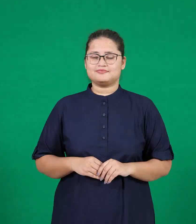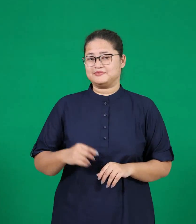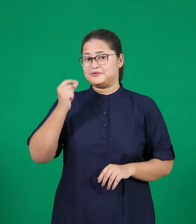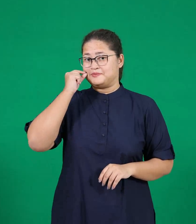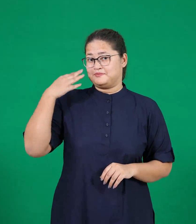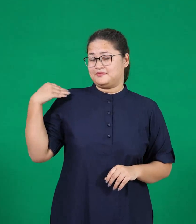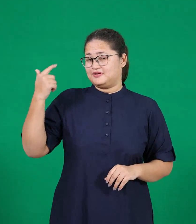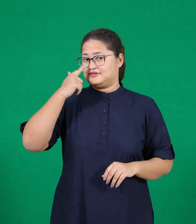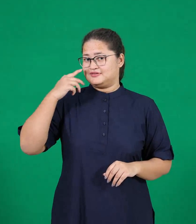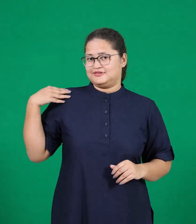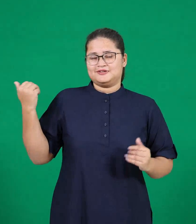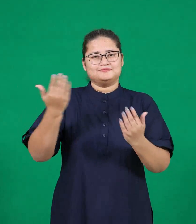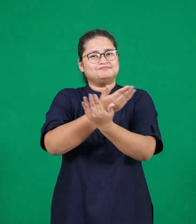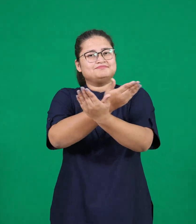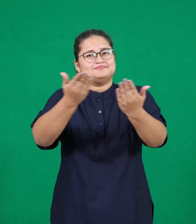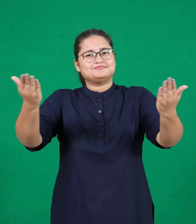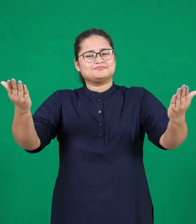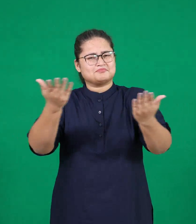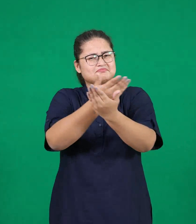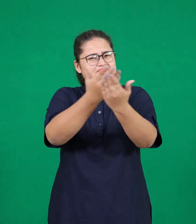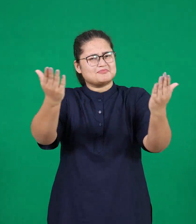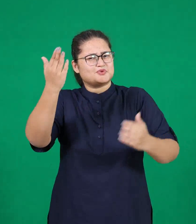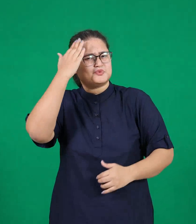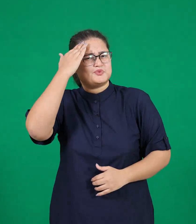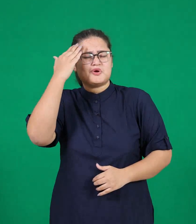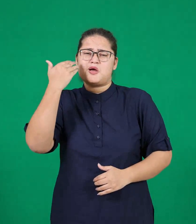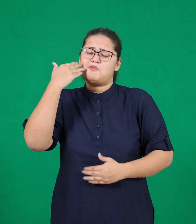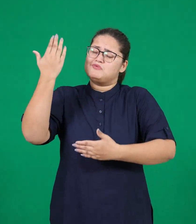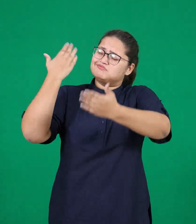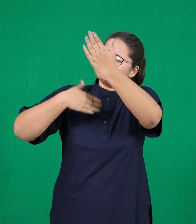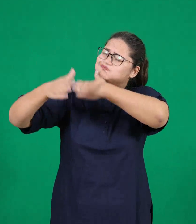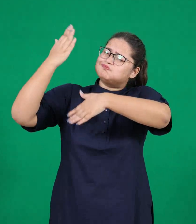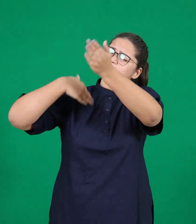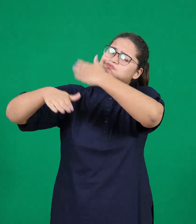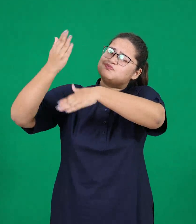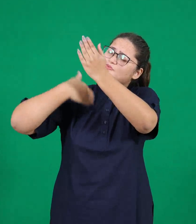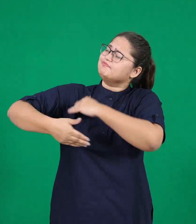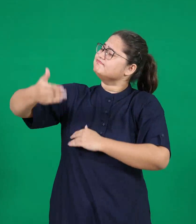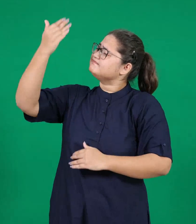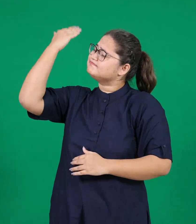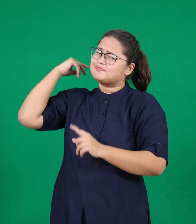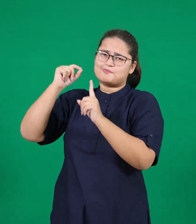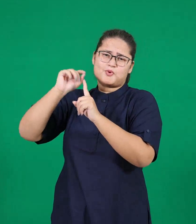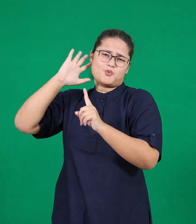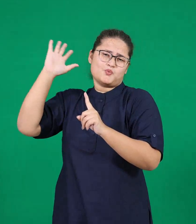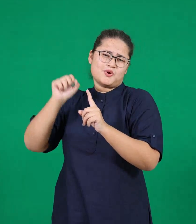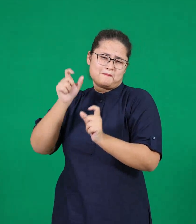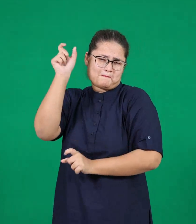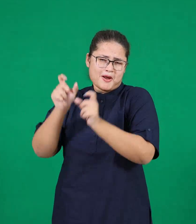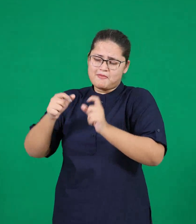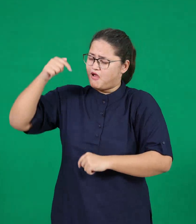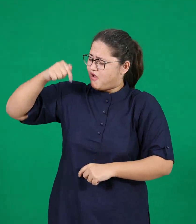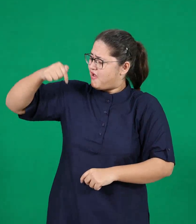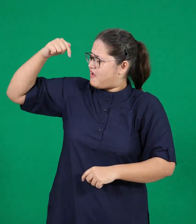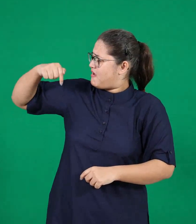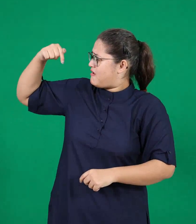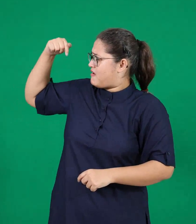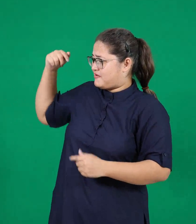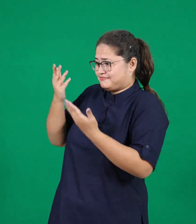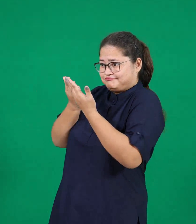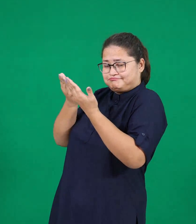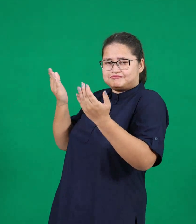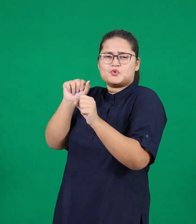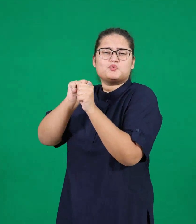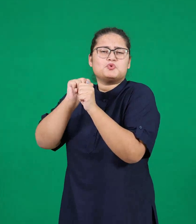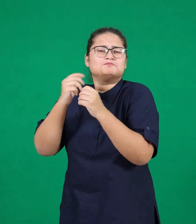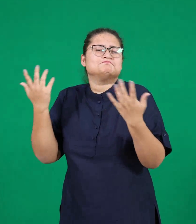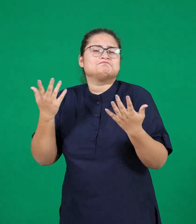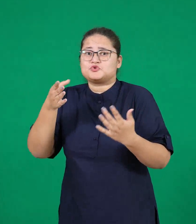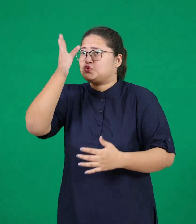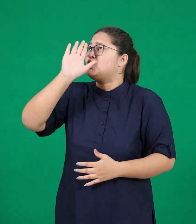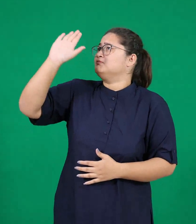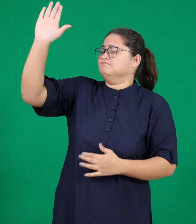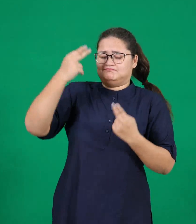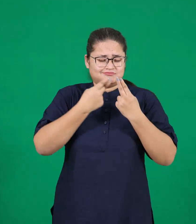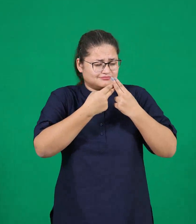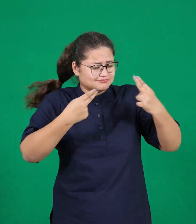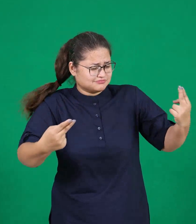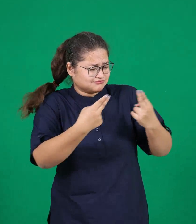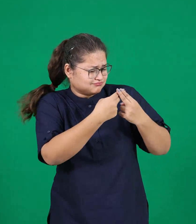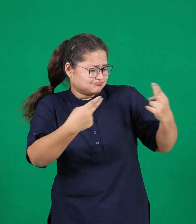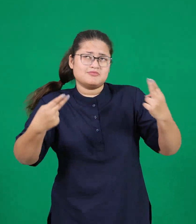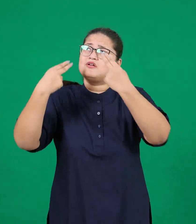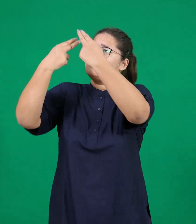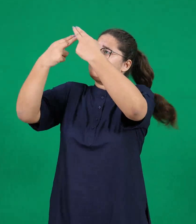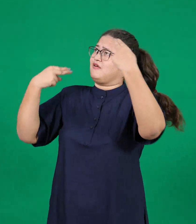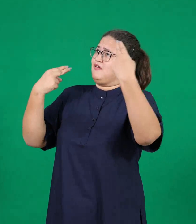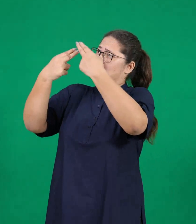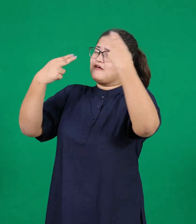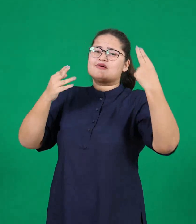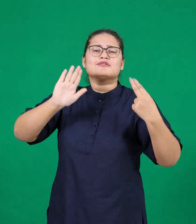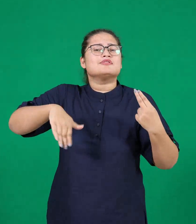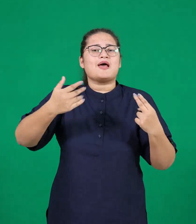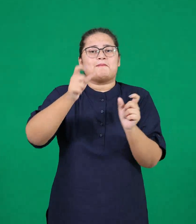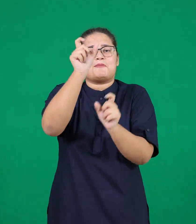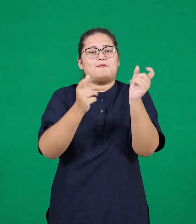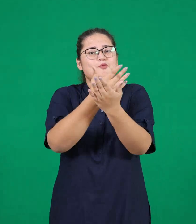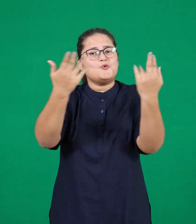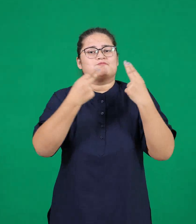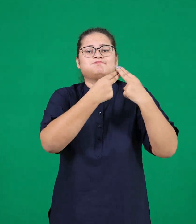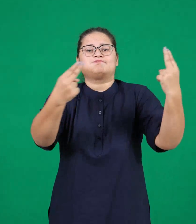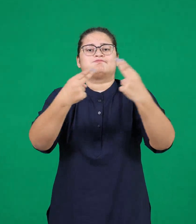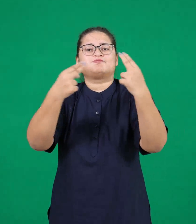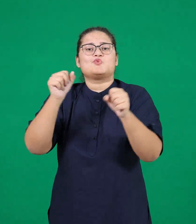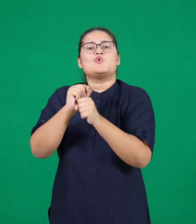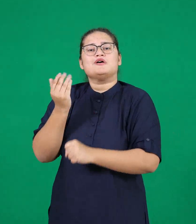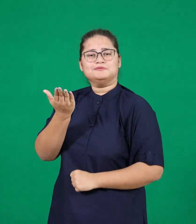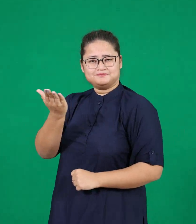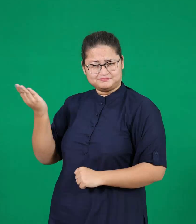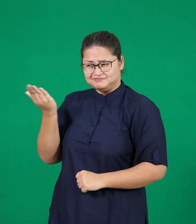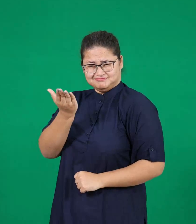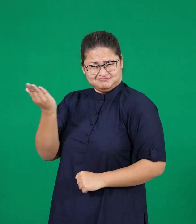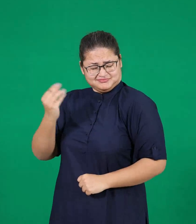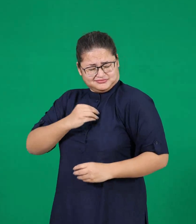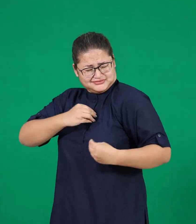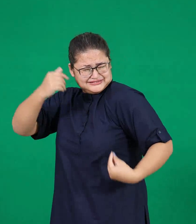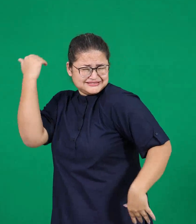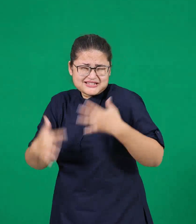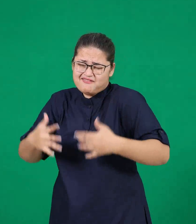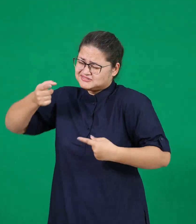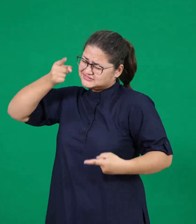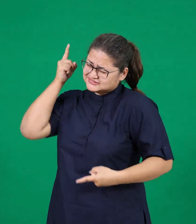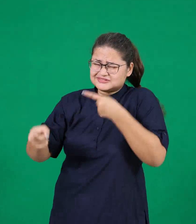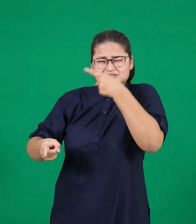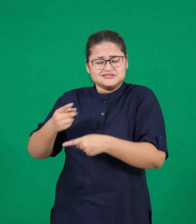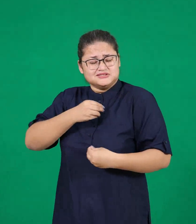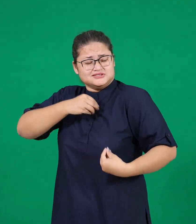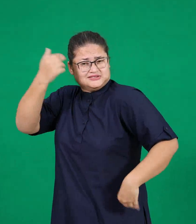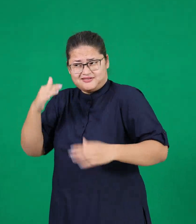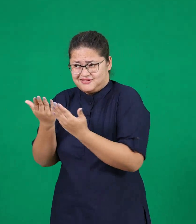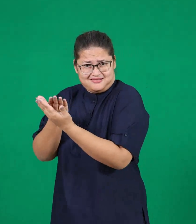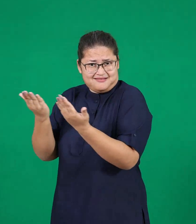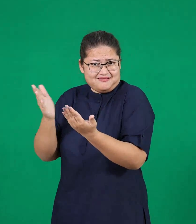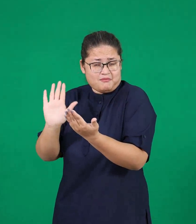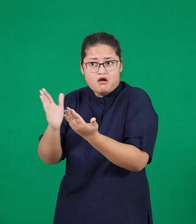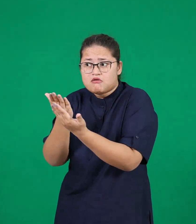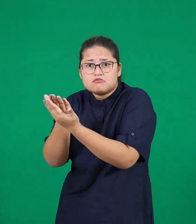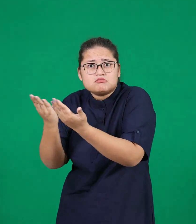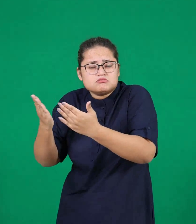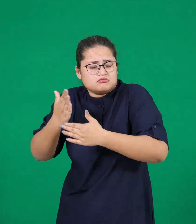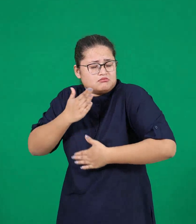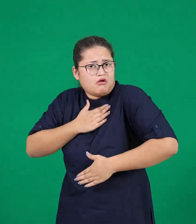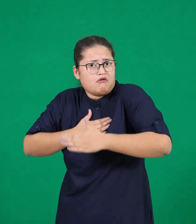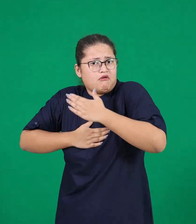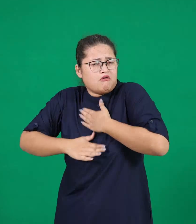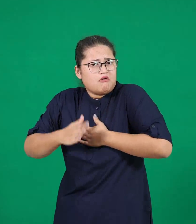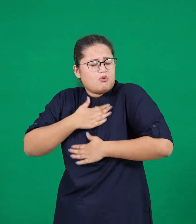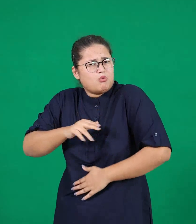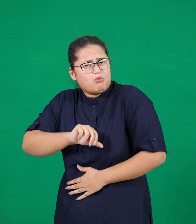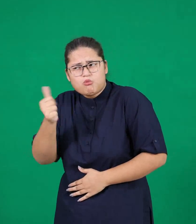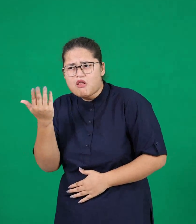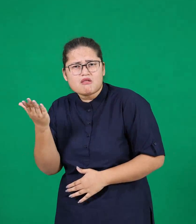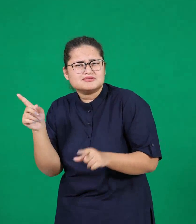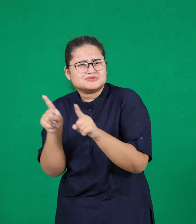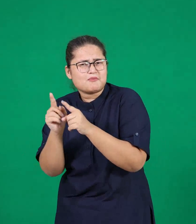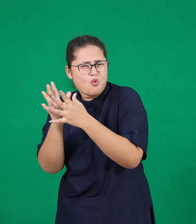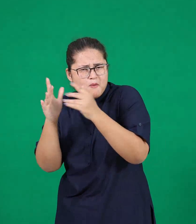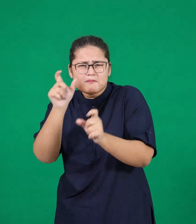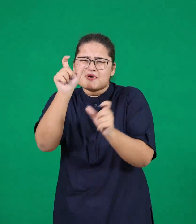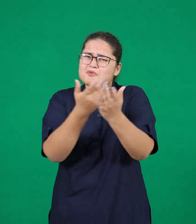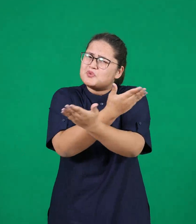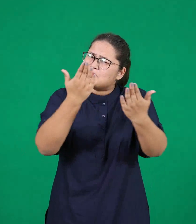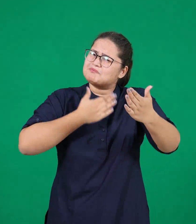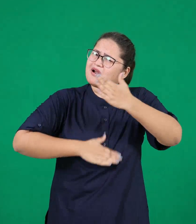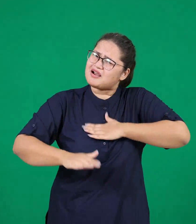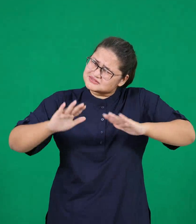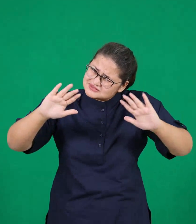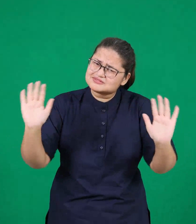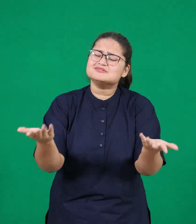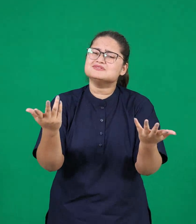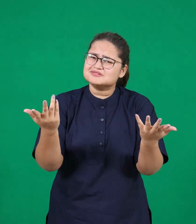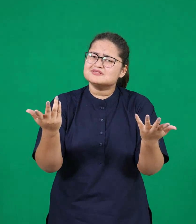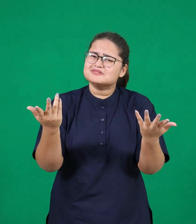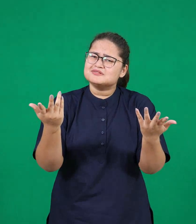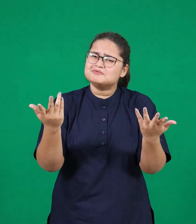Brothers, as an example of patience in affliction, take the prophets who spoke in the name of the Lord.